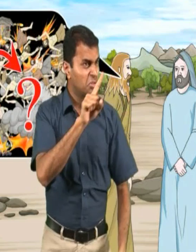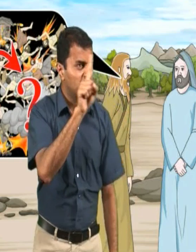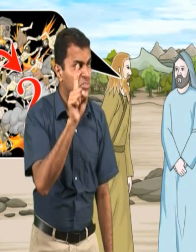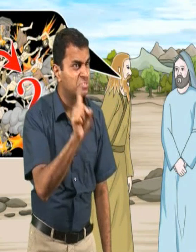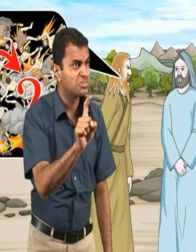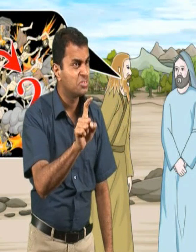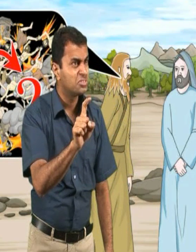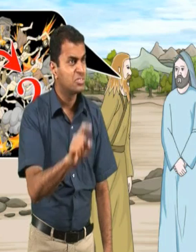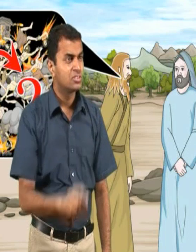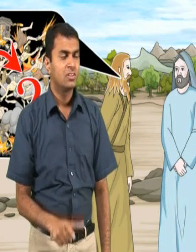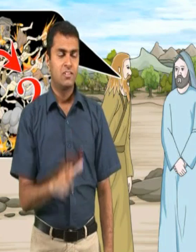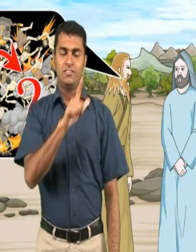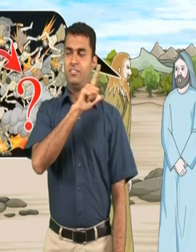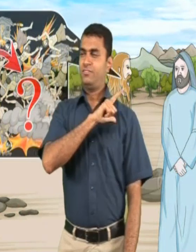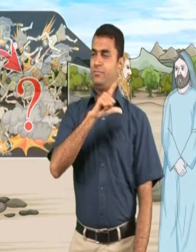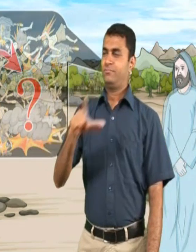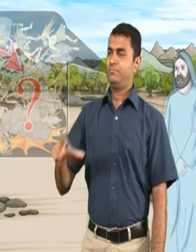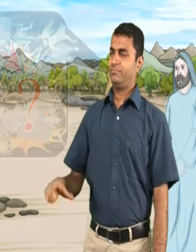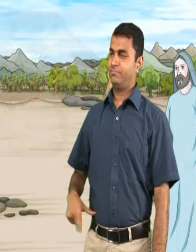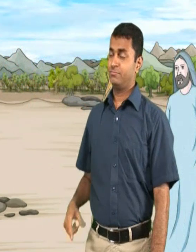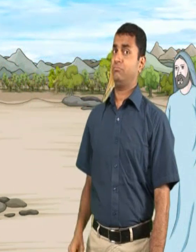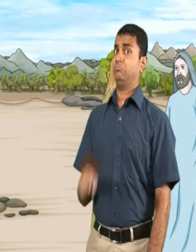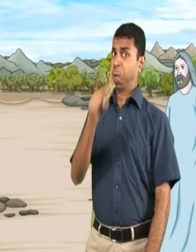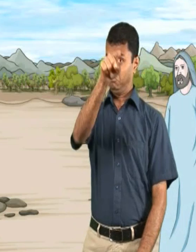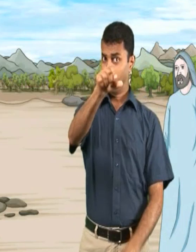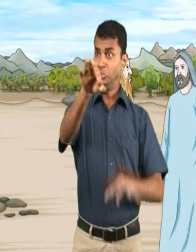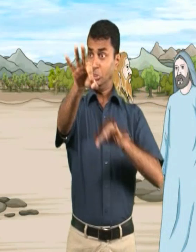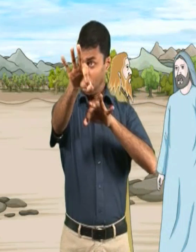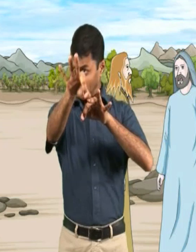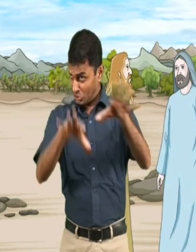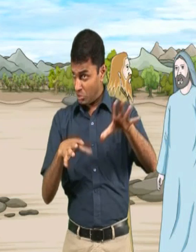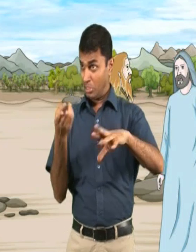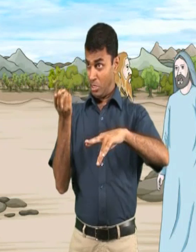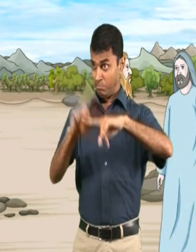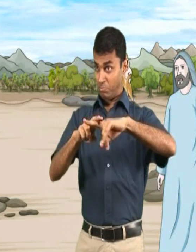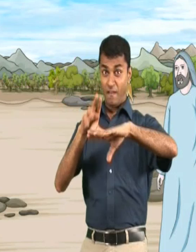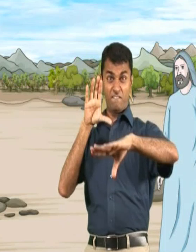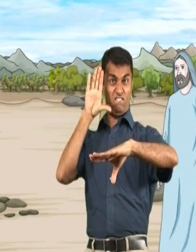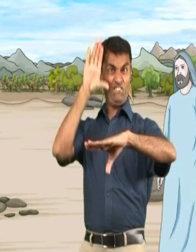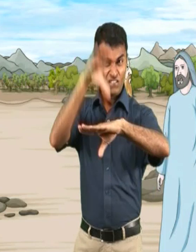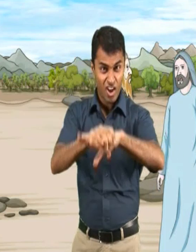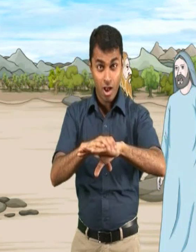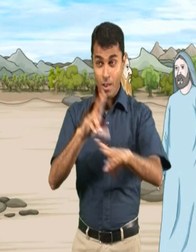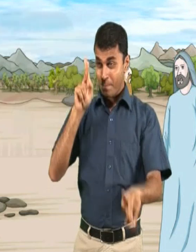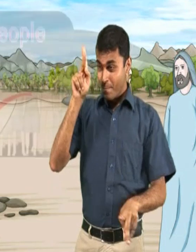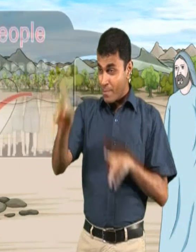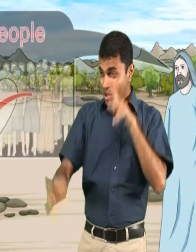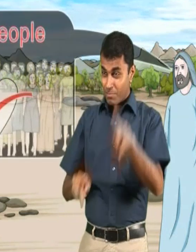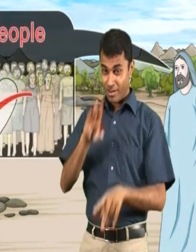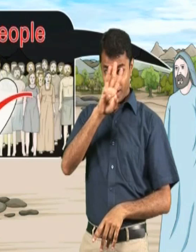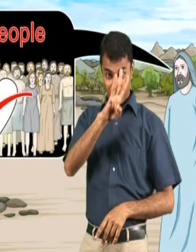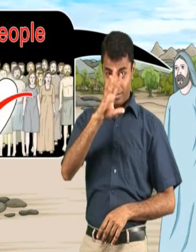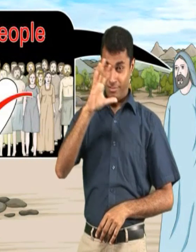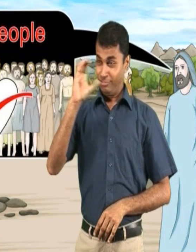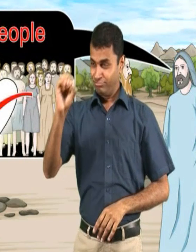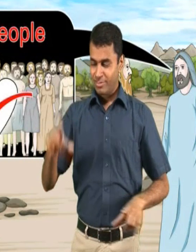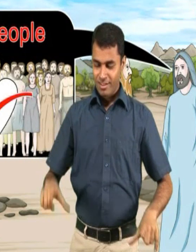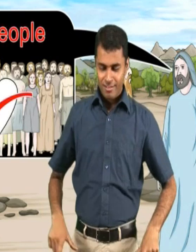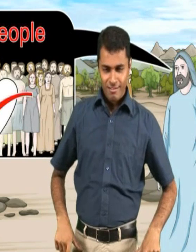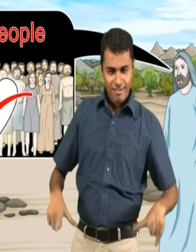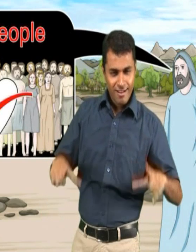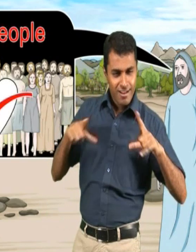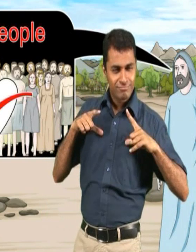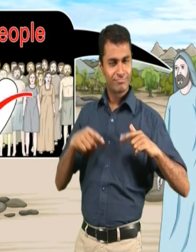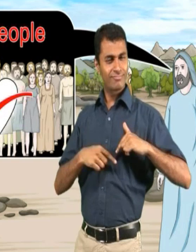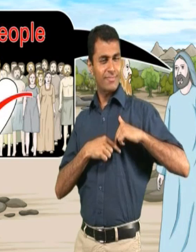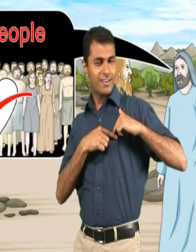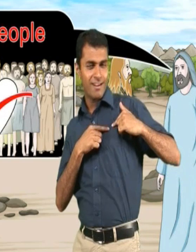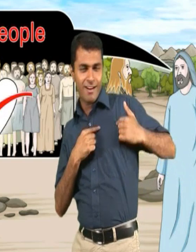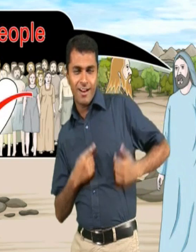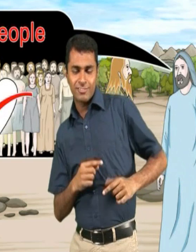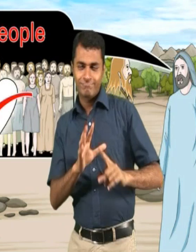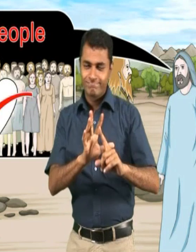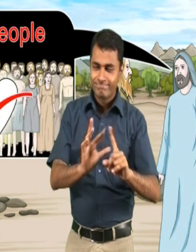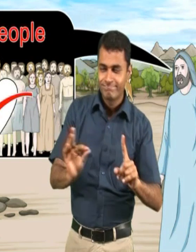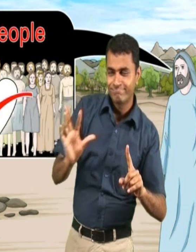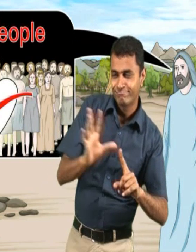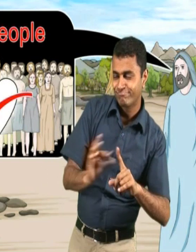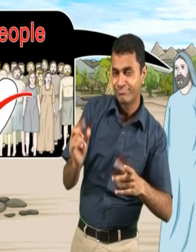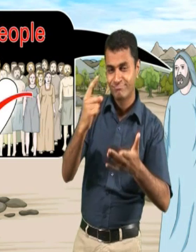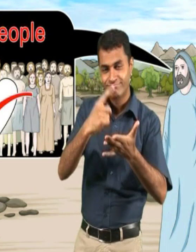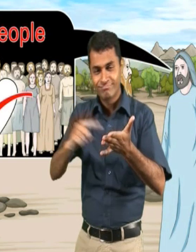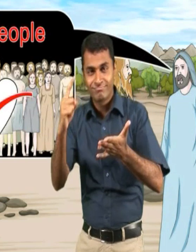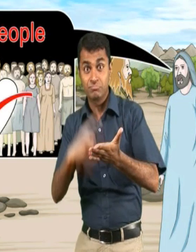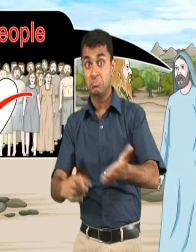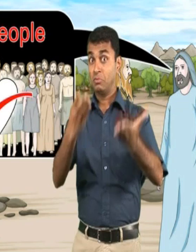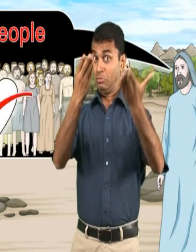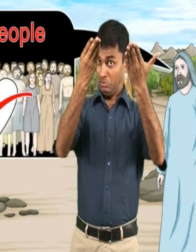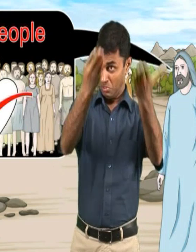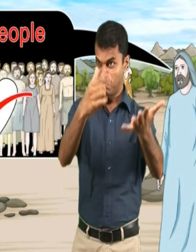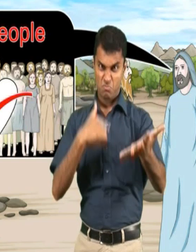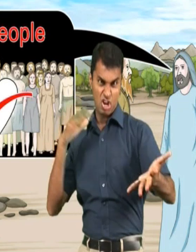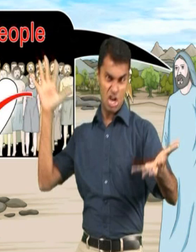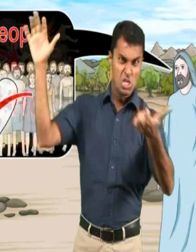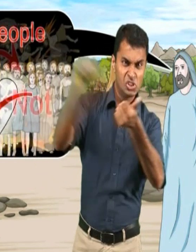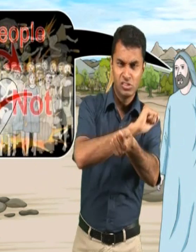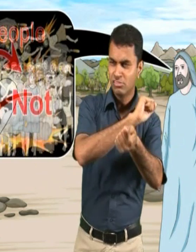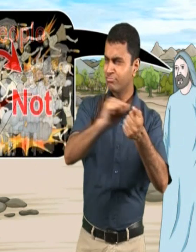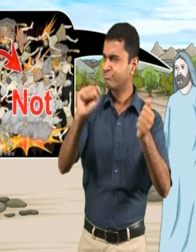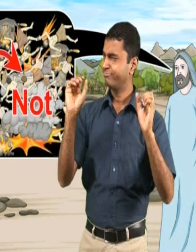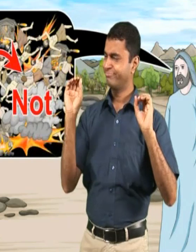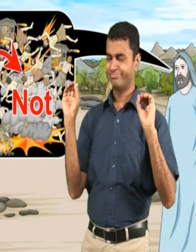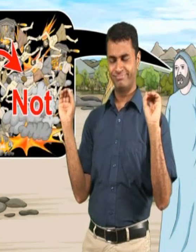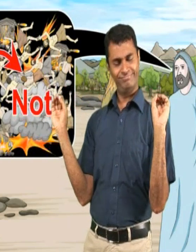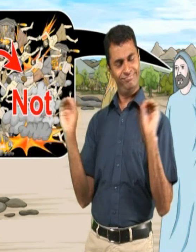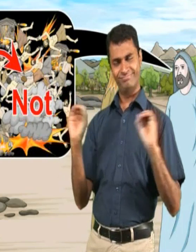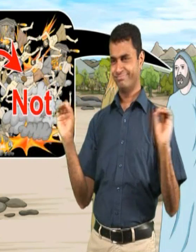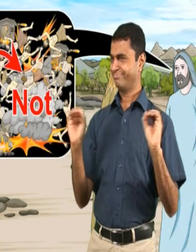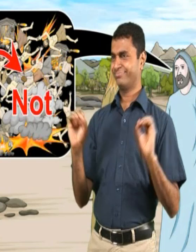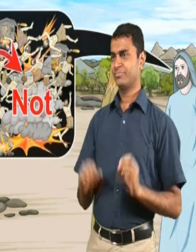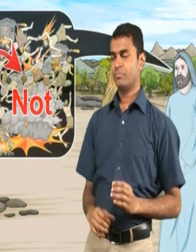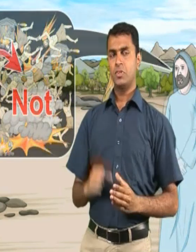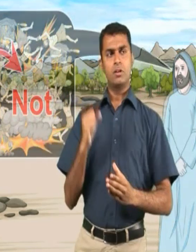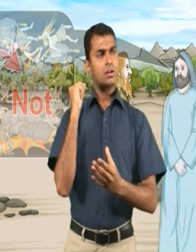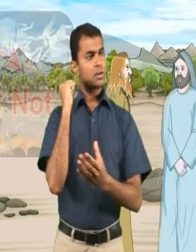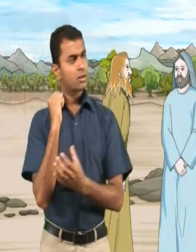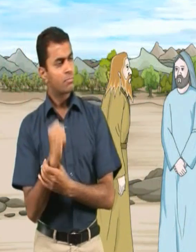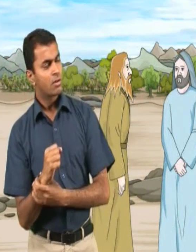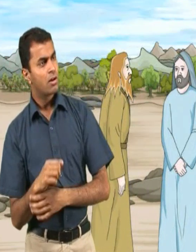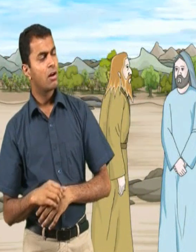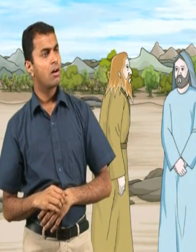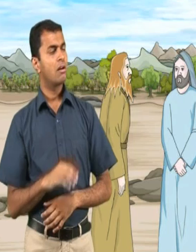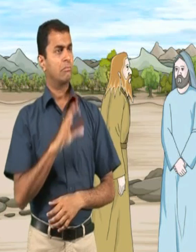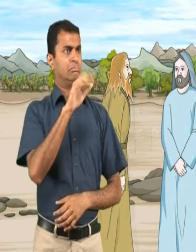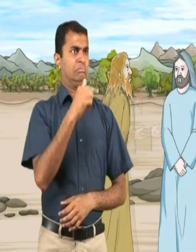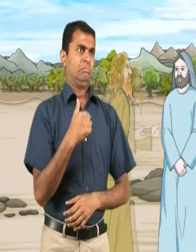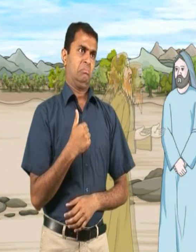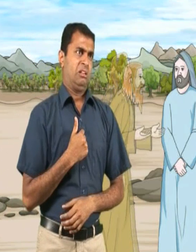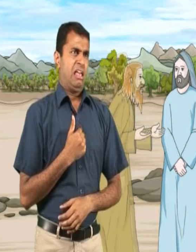He replied, “If I find thirty there, I will not do it.”